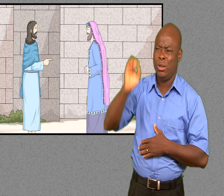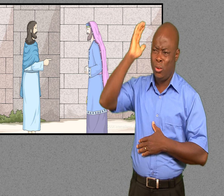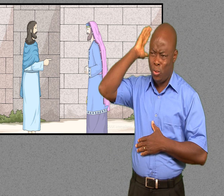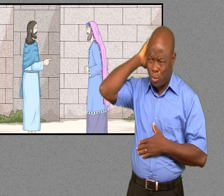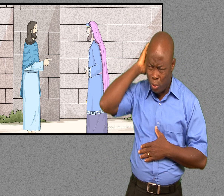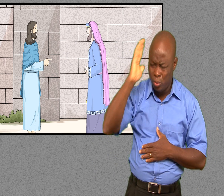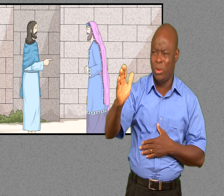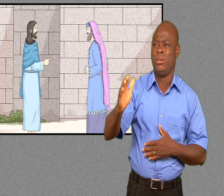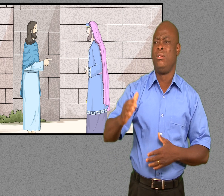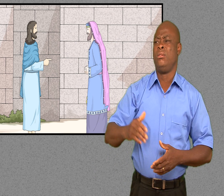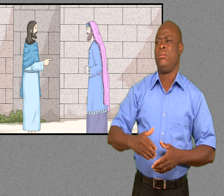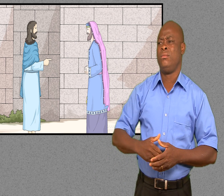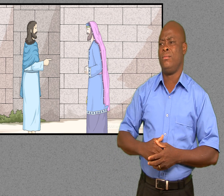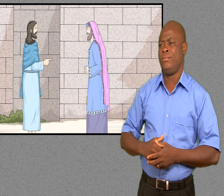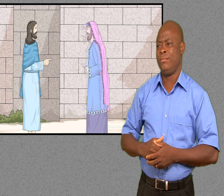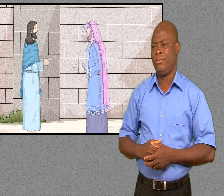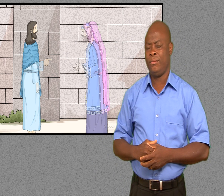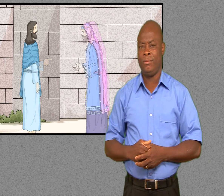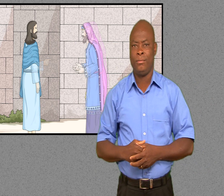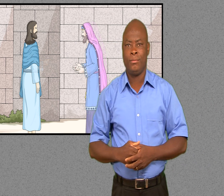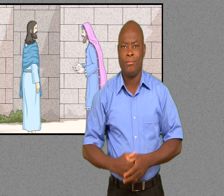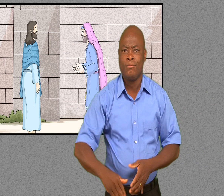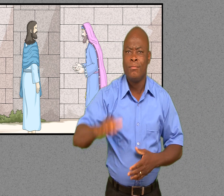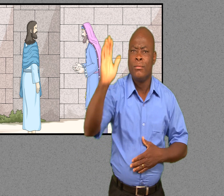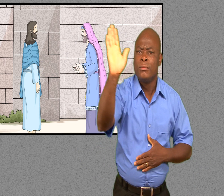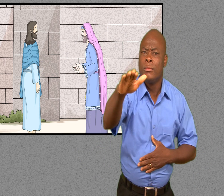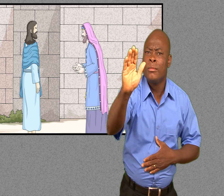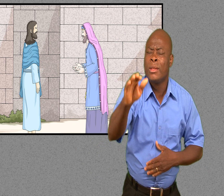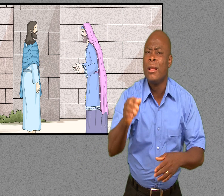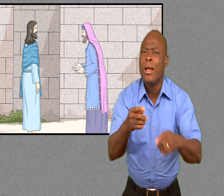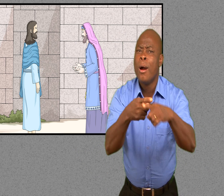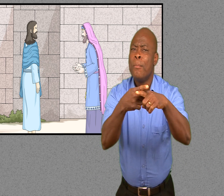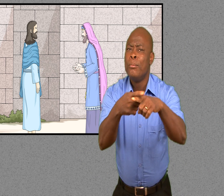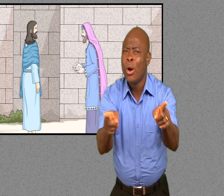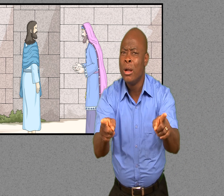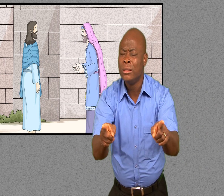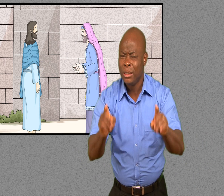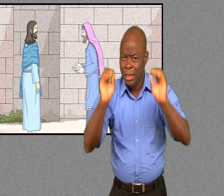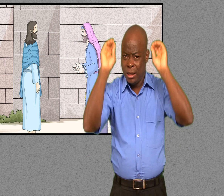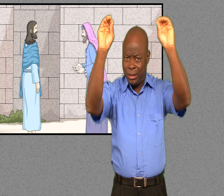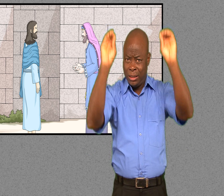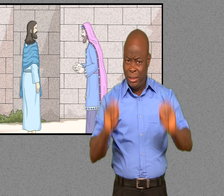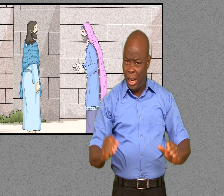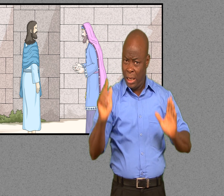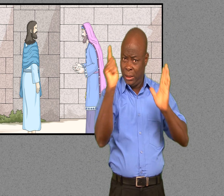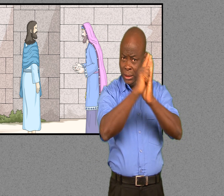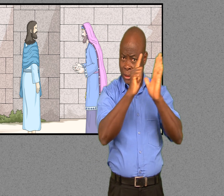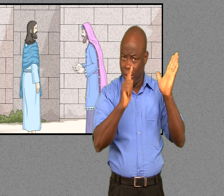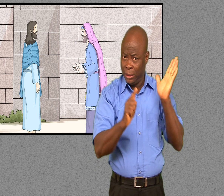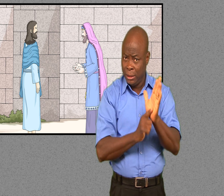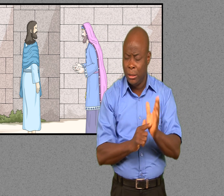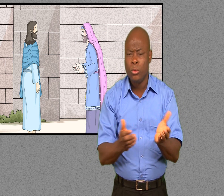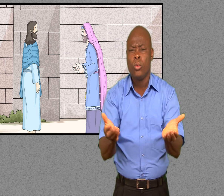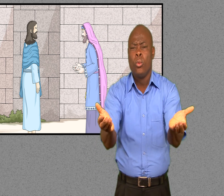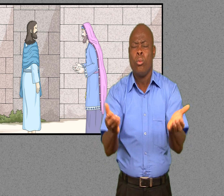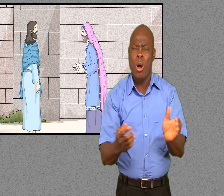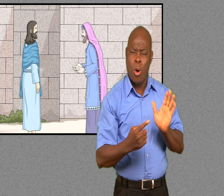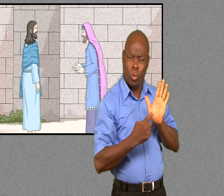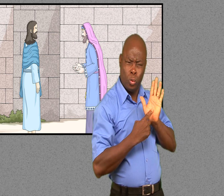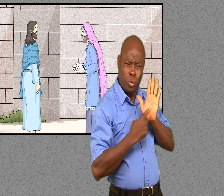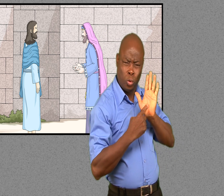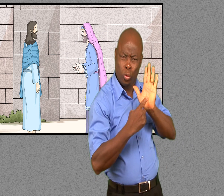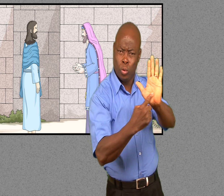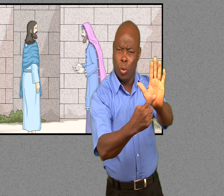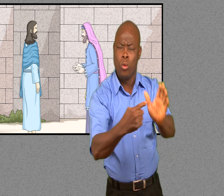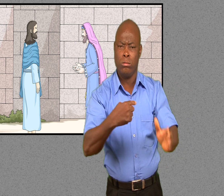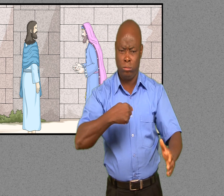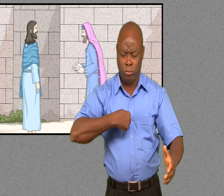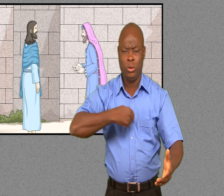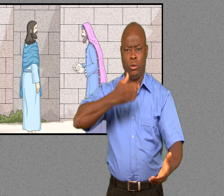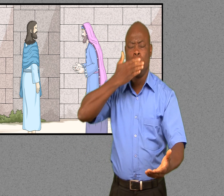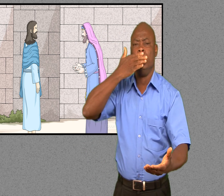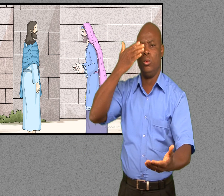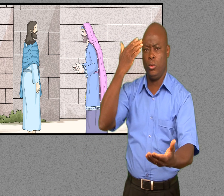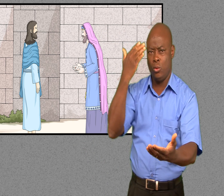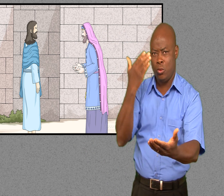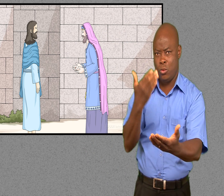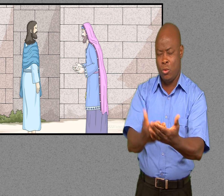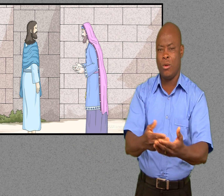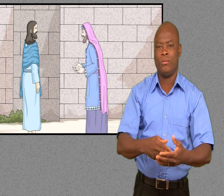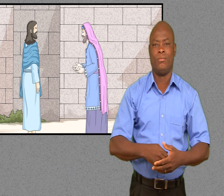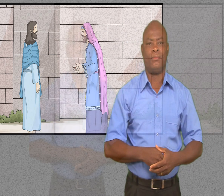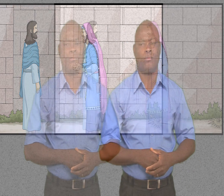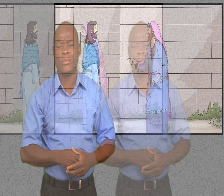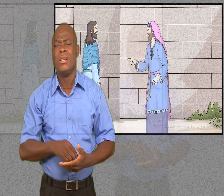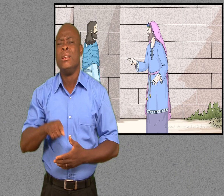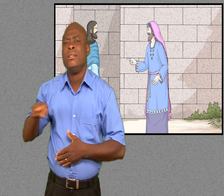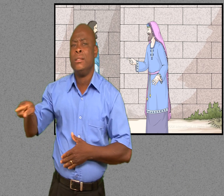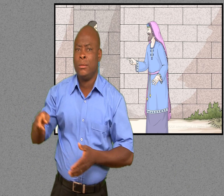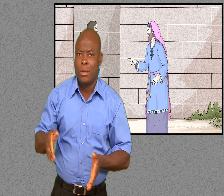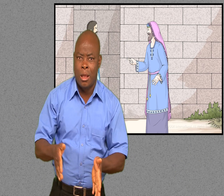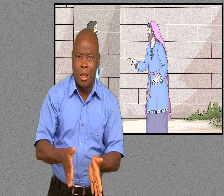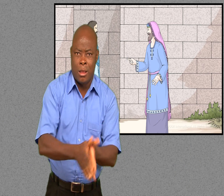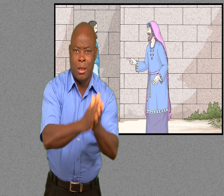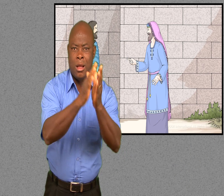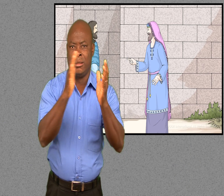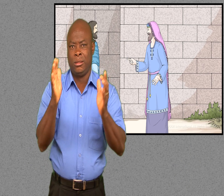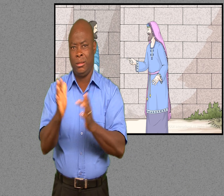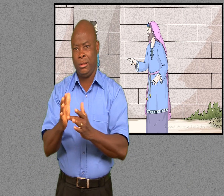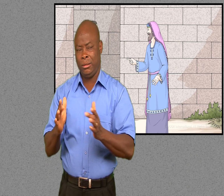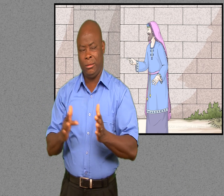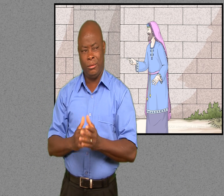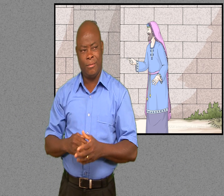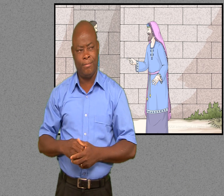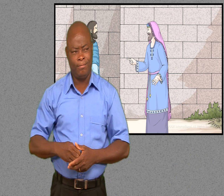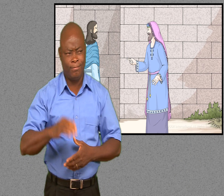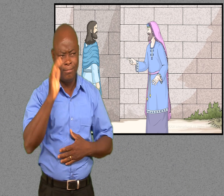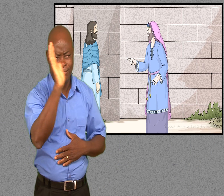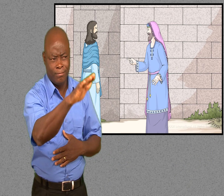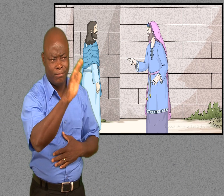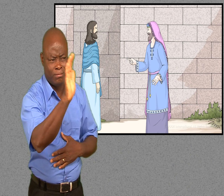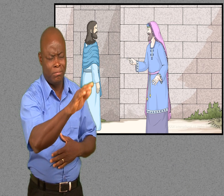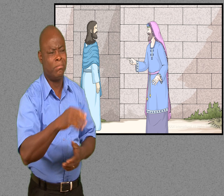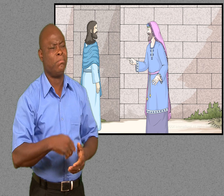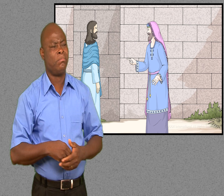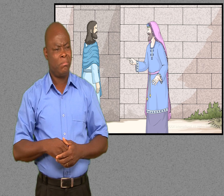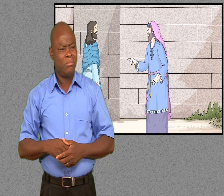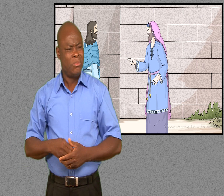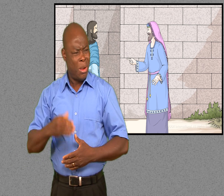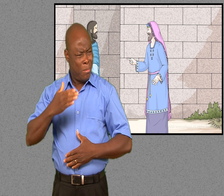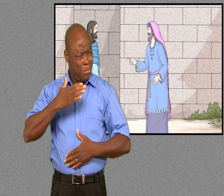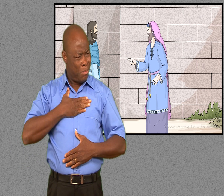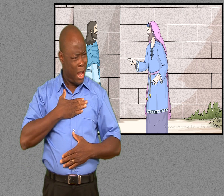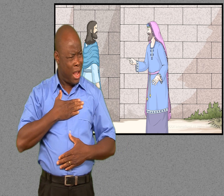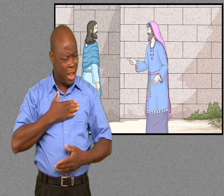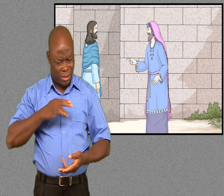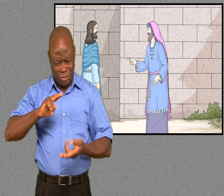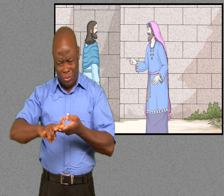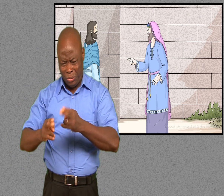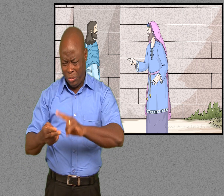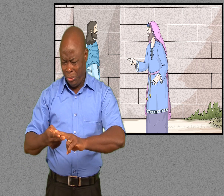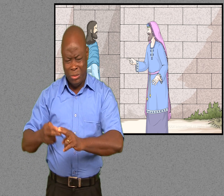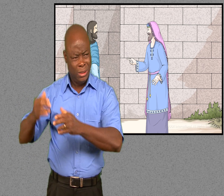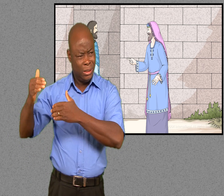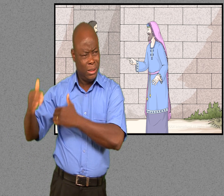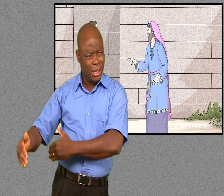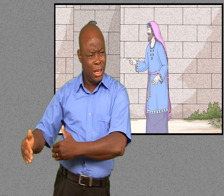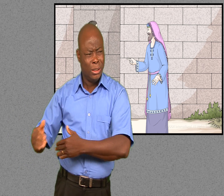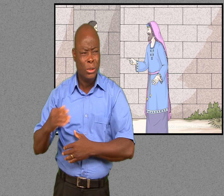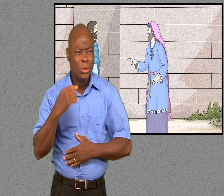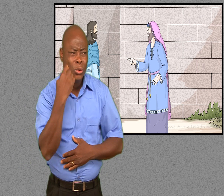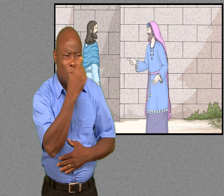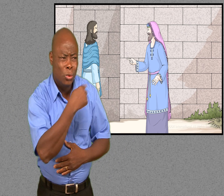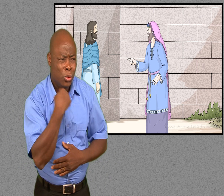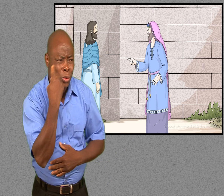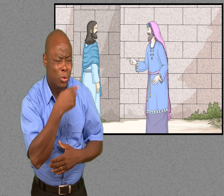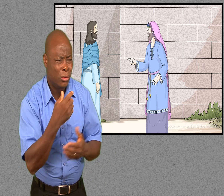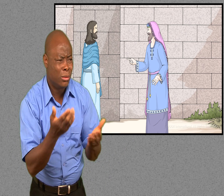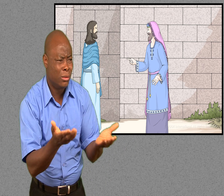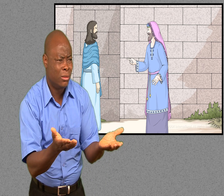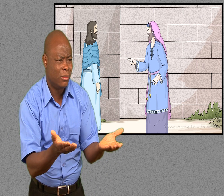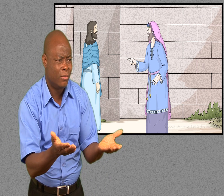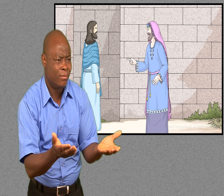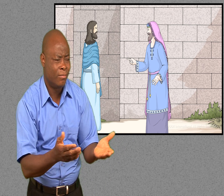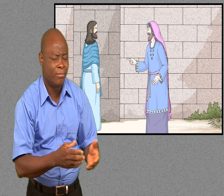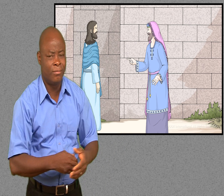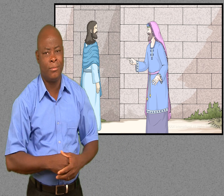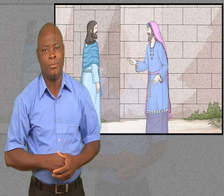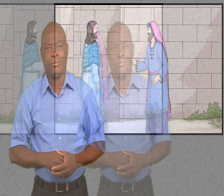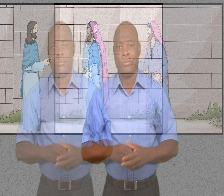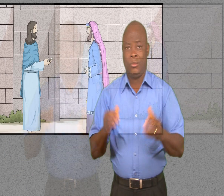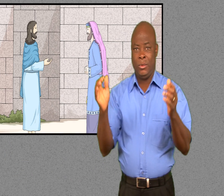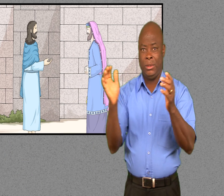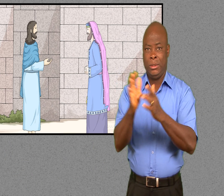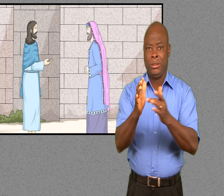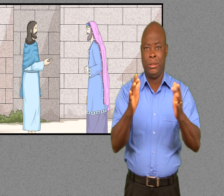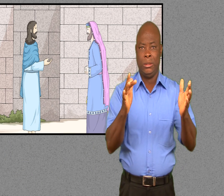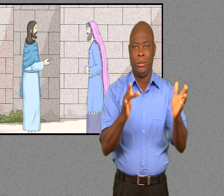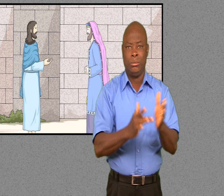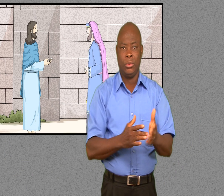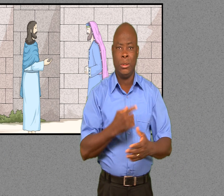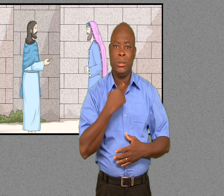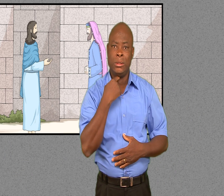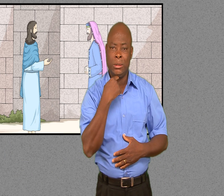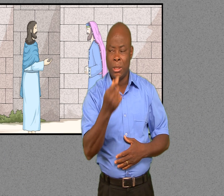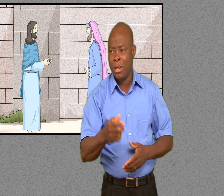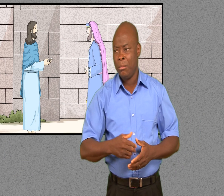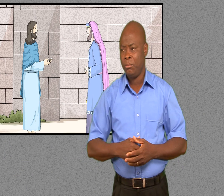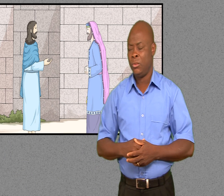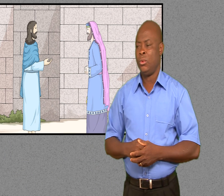But wanting to justify himself, he asked Jesus, “And who is my neighbor?”